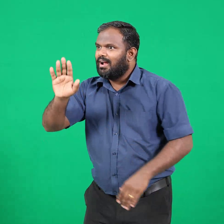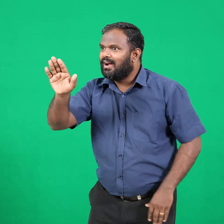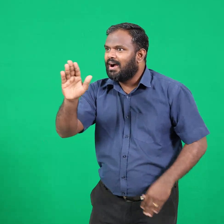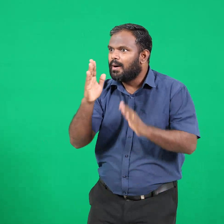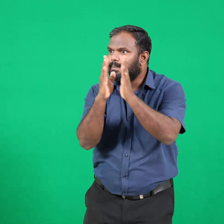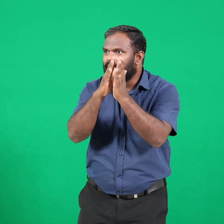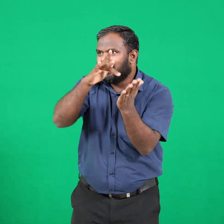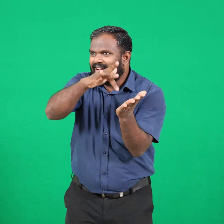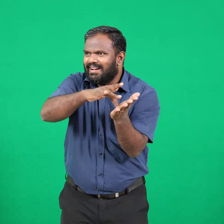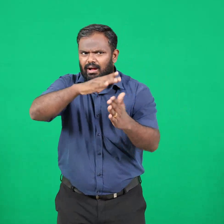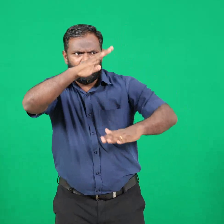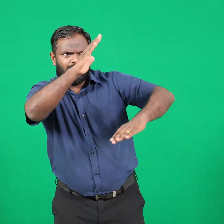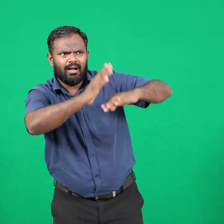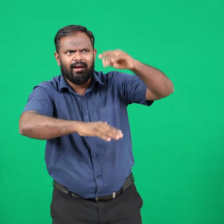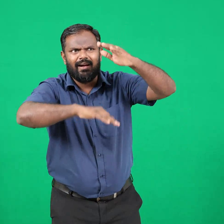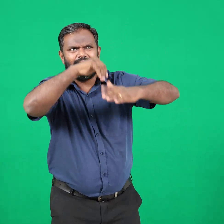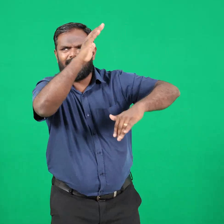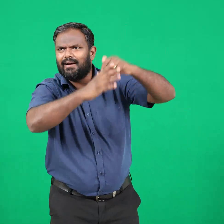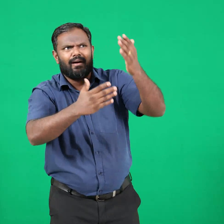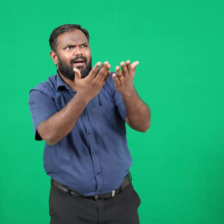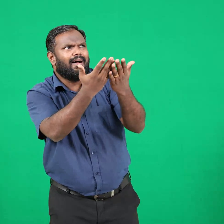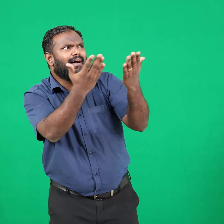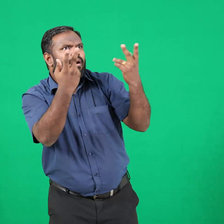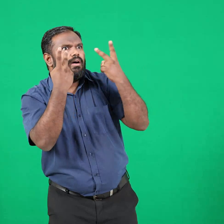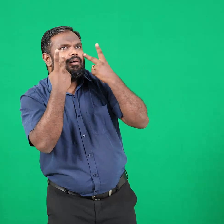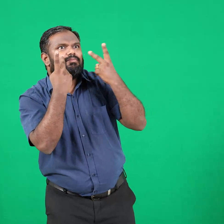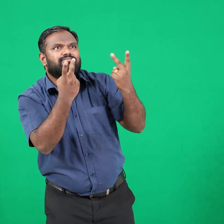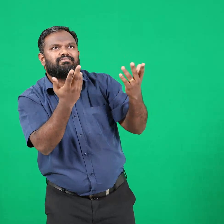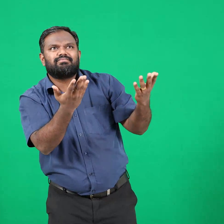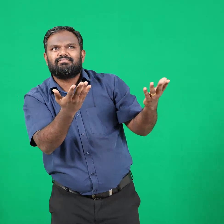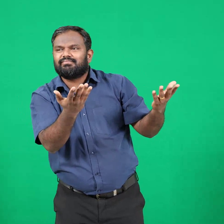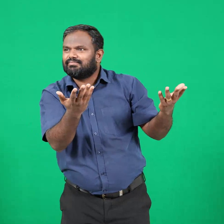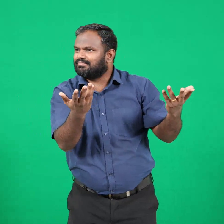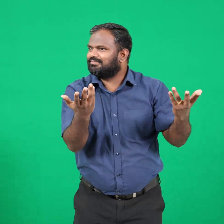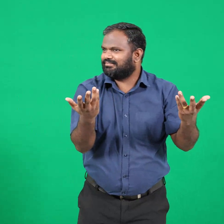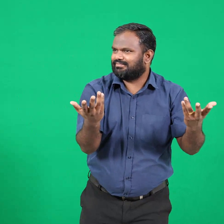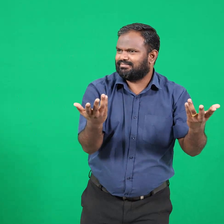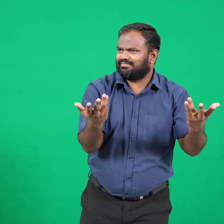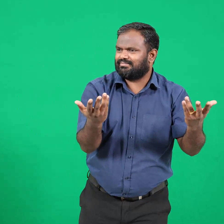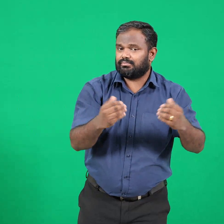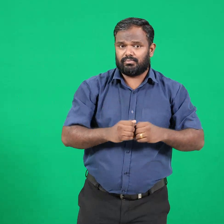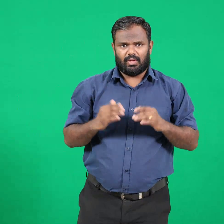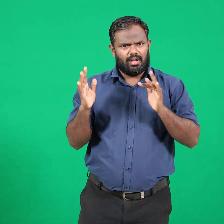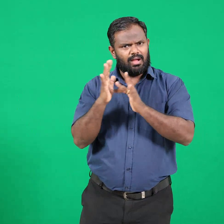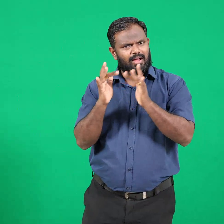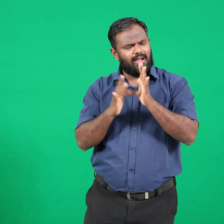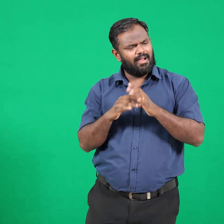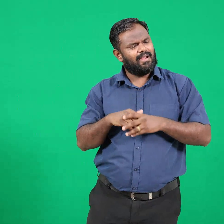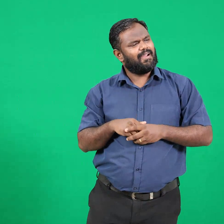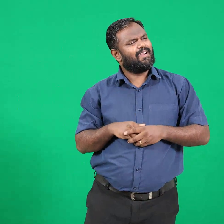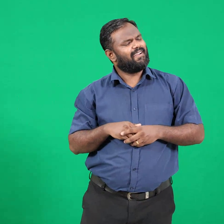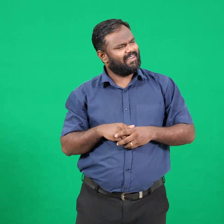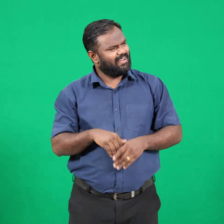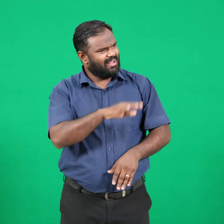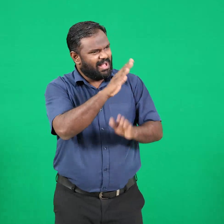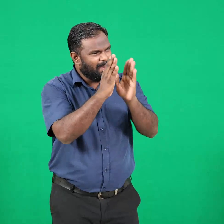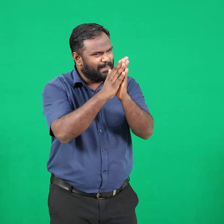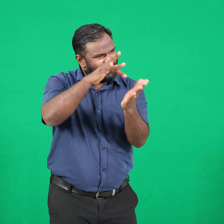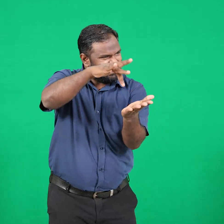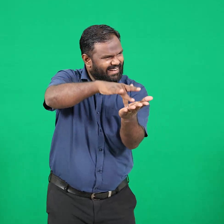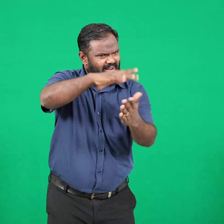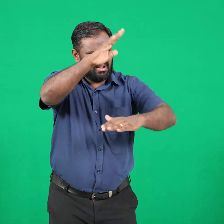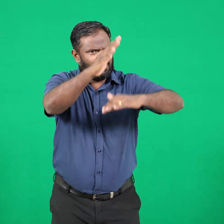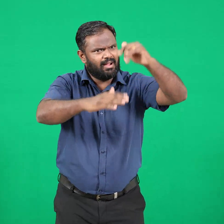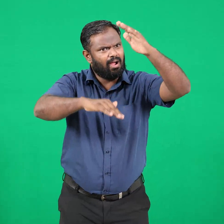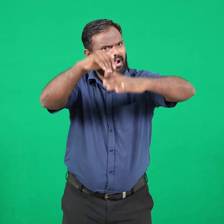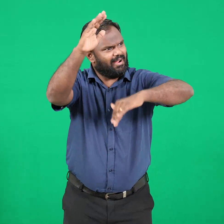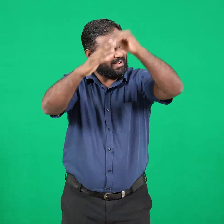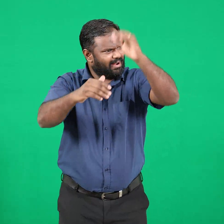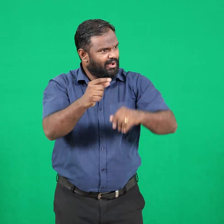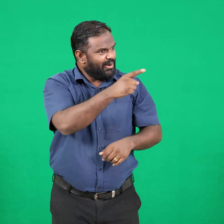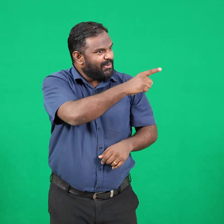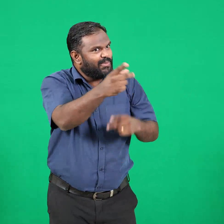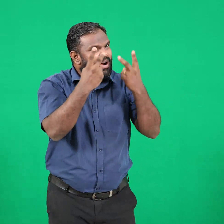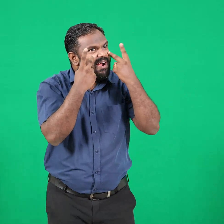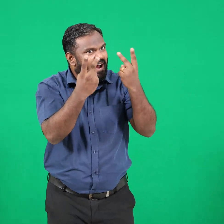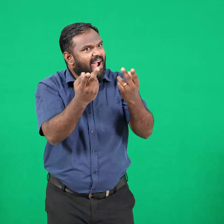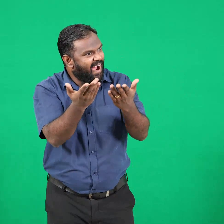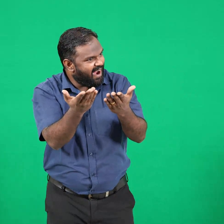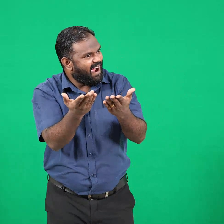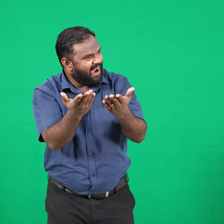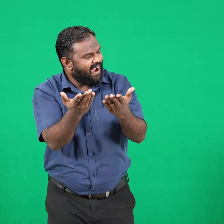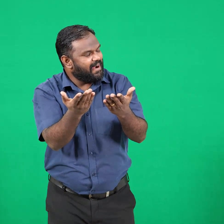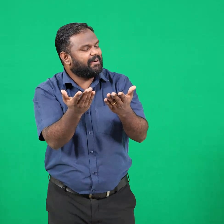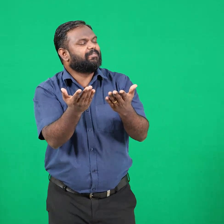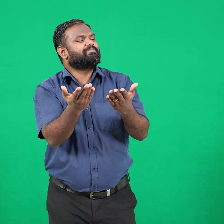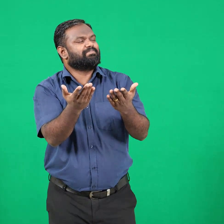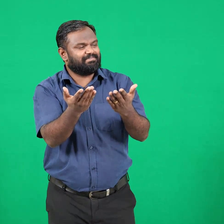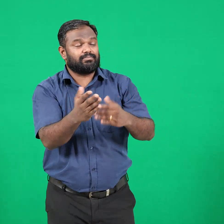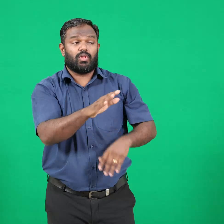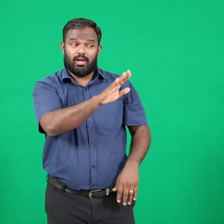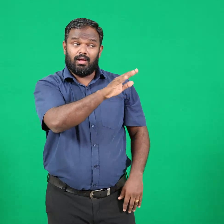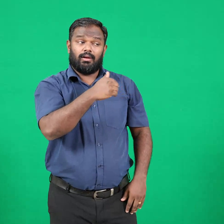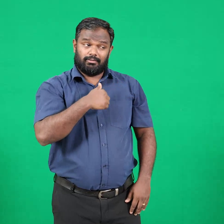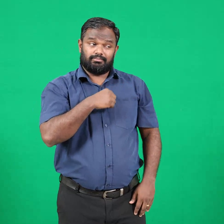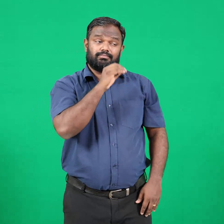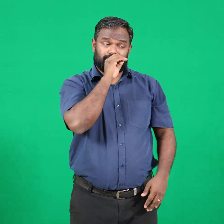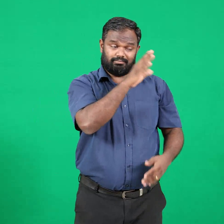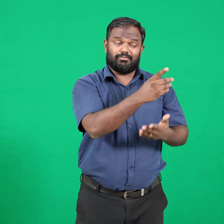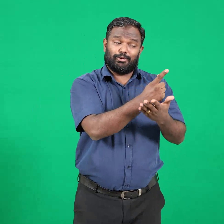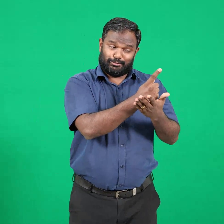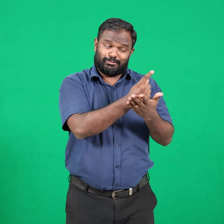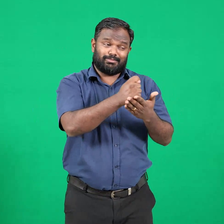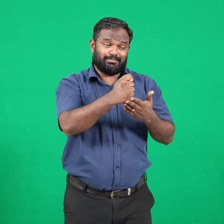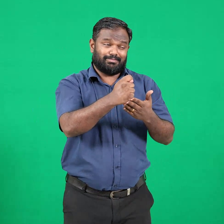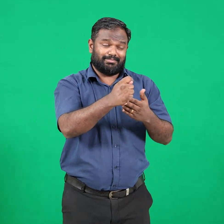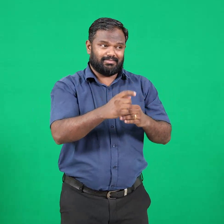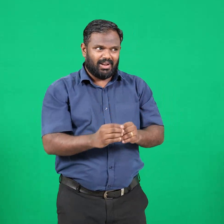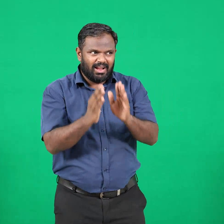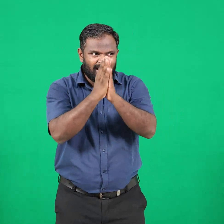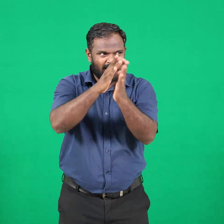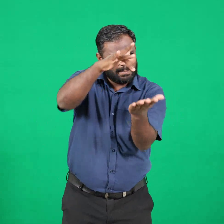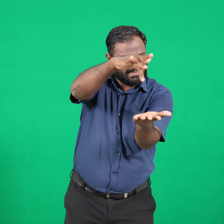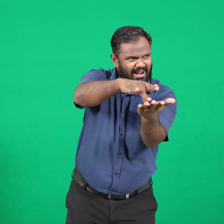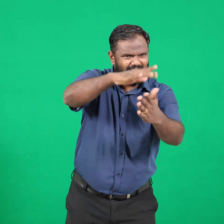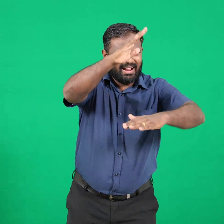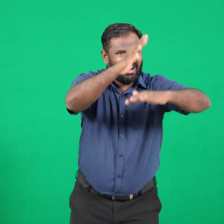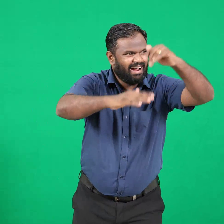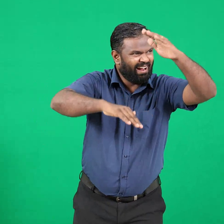"Do you see all these things?" He replied.